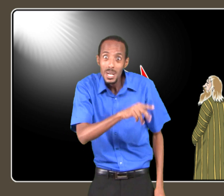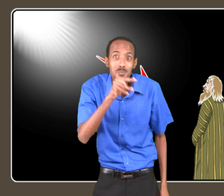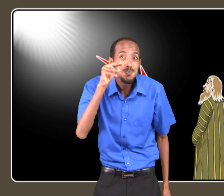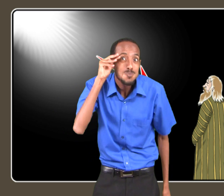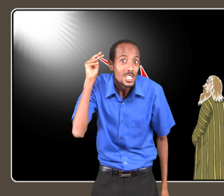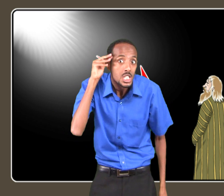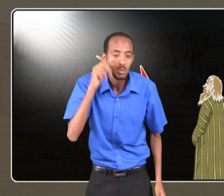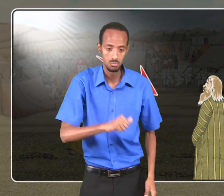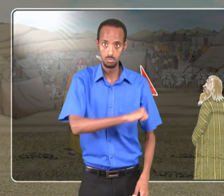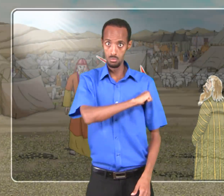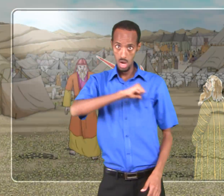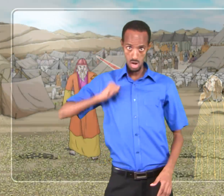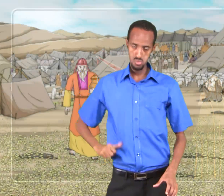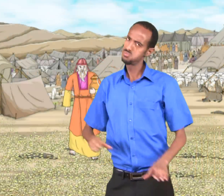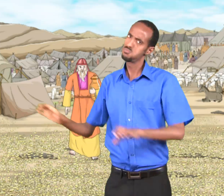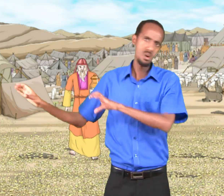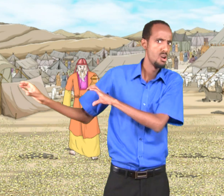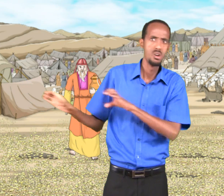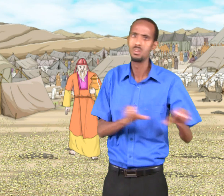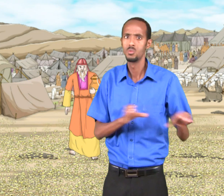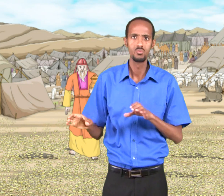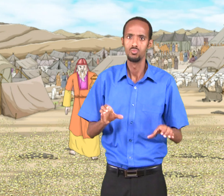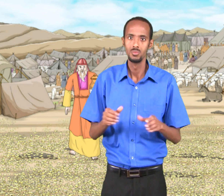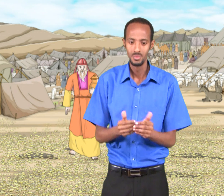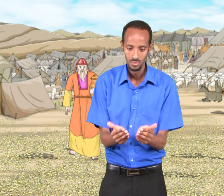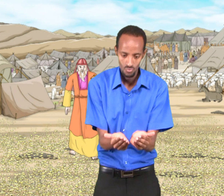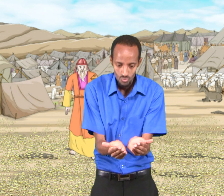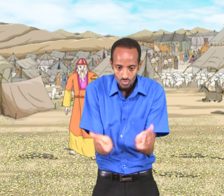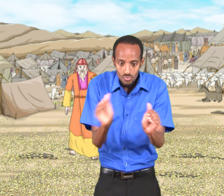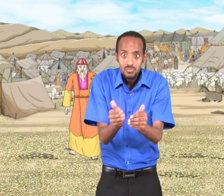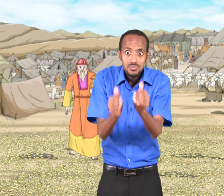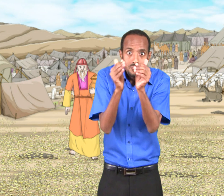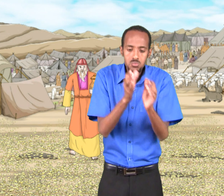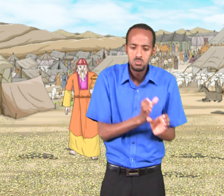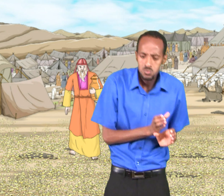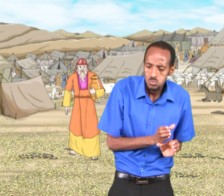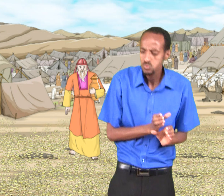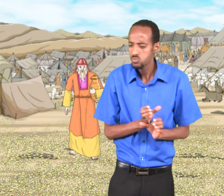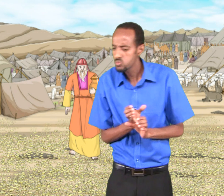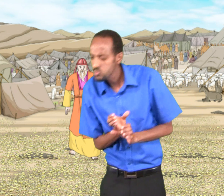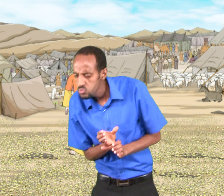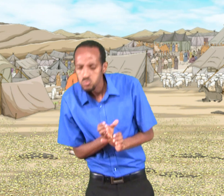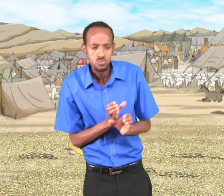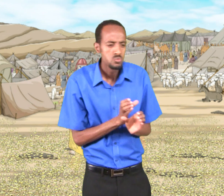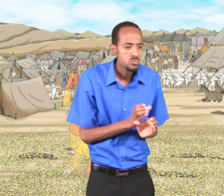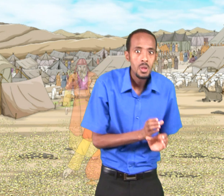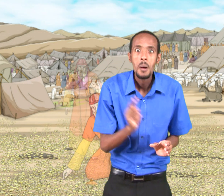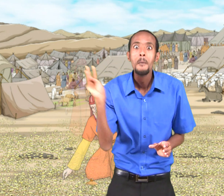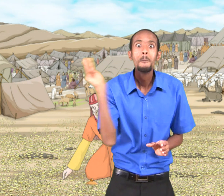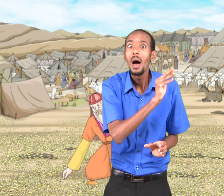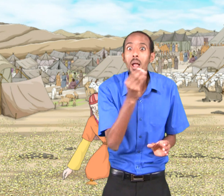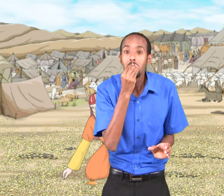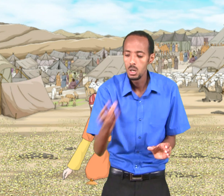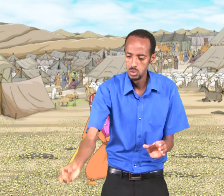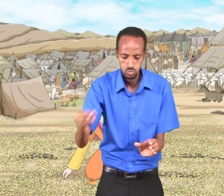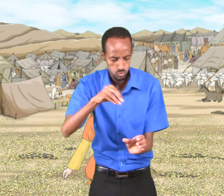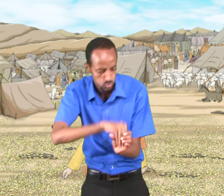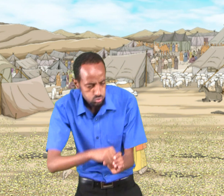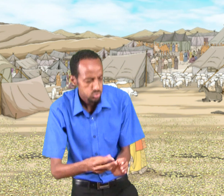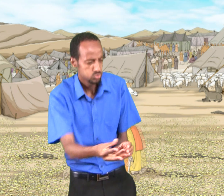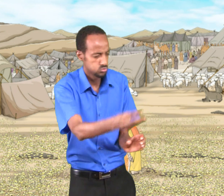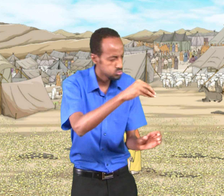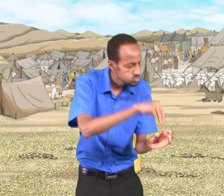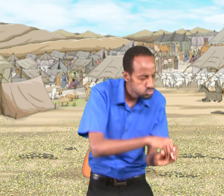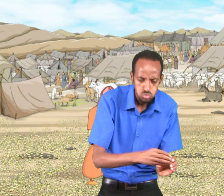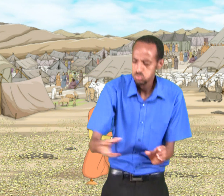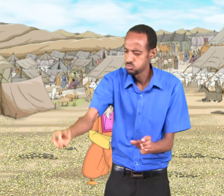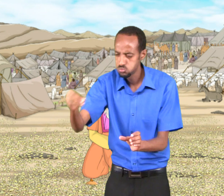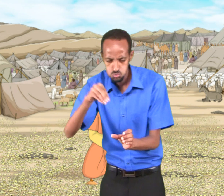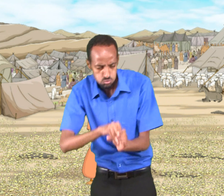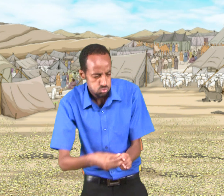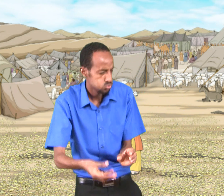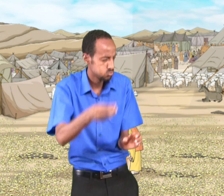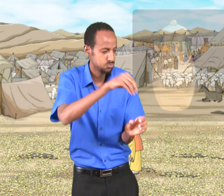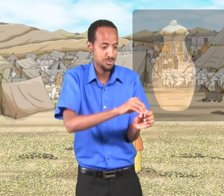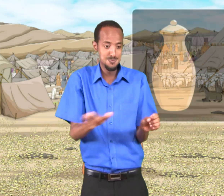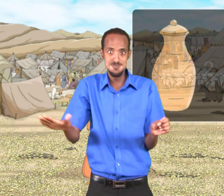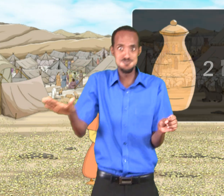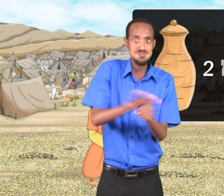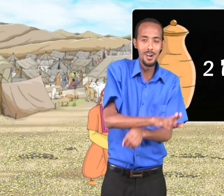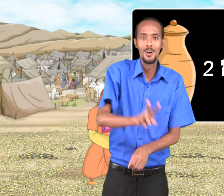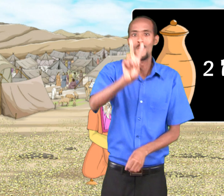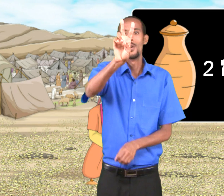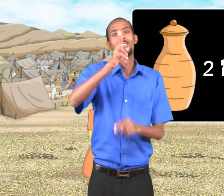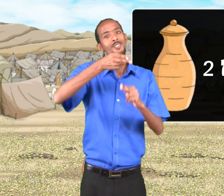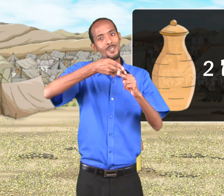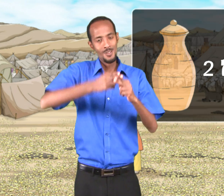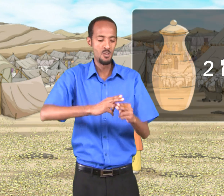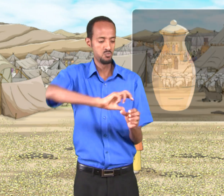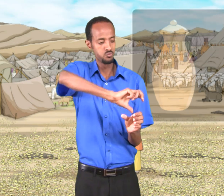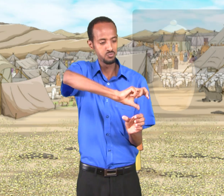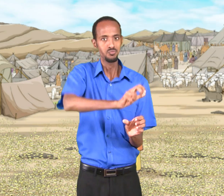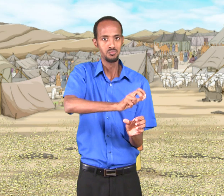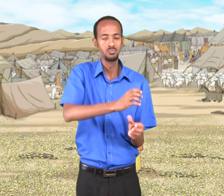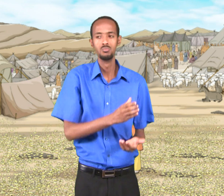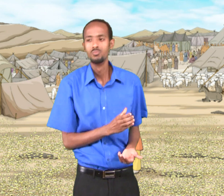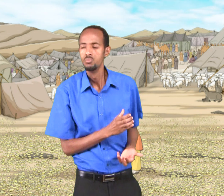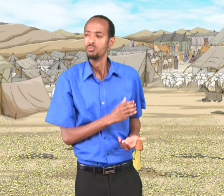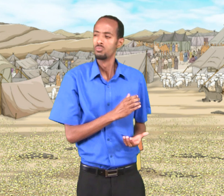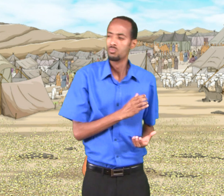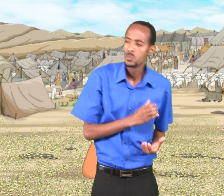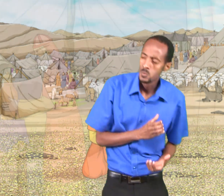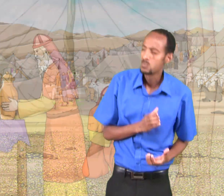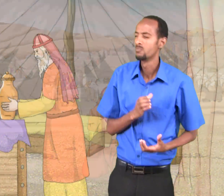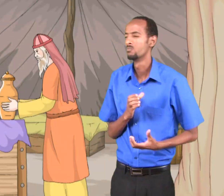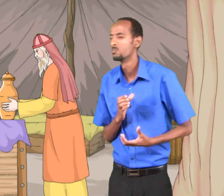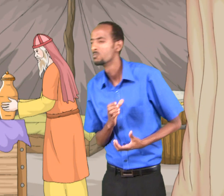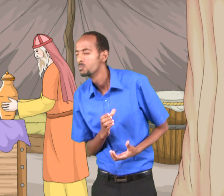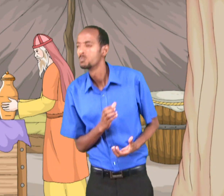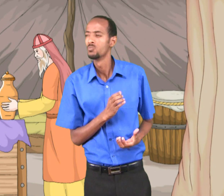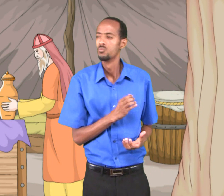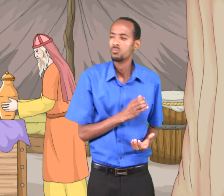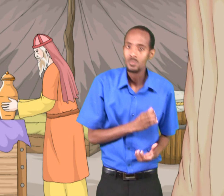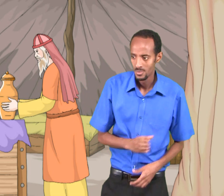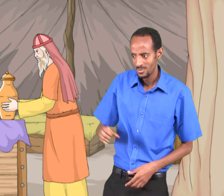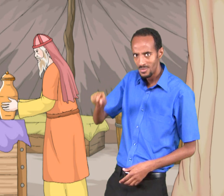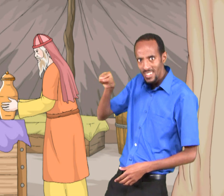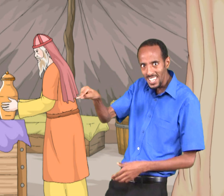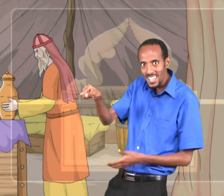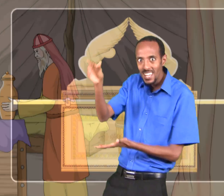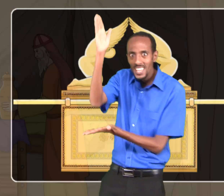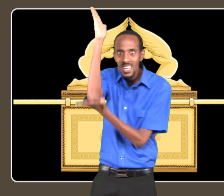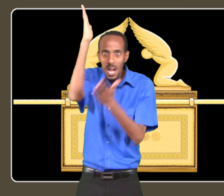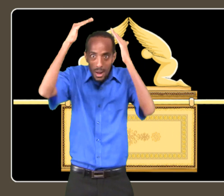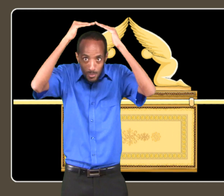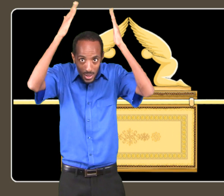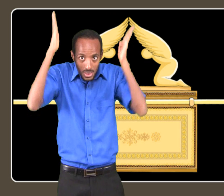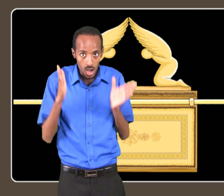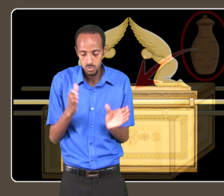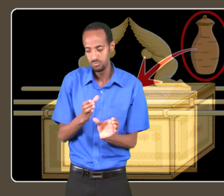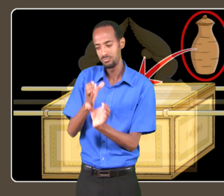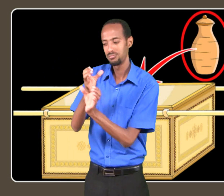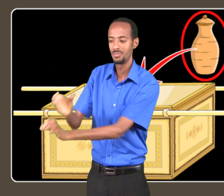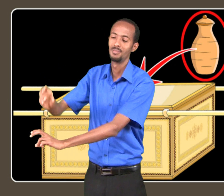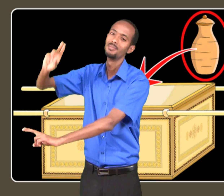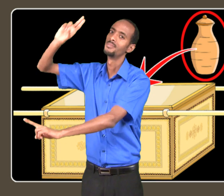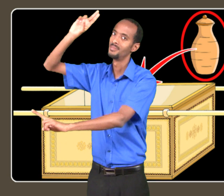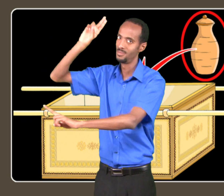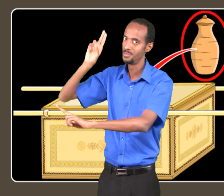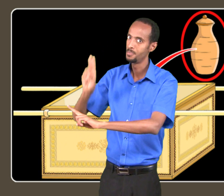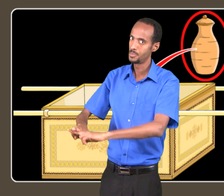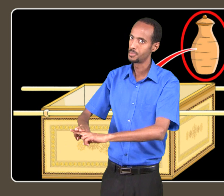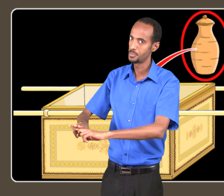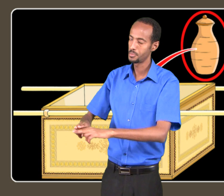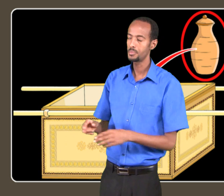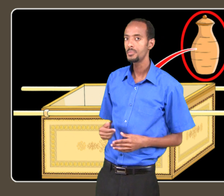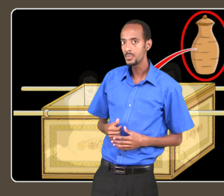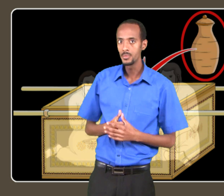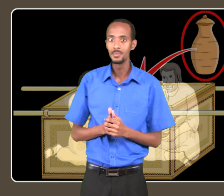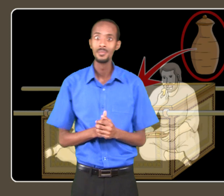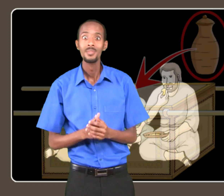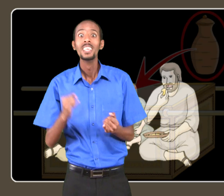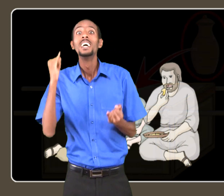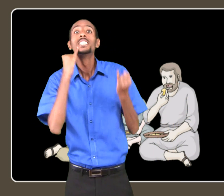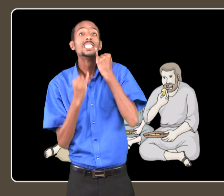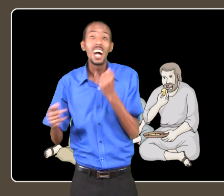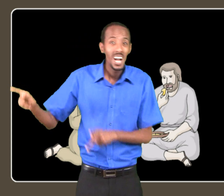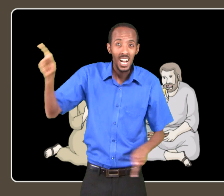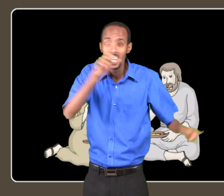And Aaron placed it in front of the Testimony, to be preserved just as the LORD had commanded Moses.